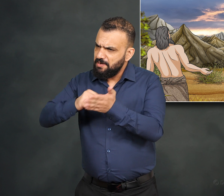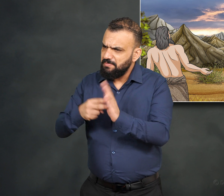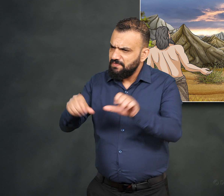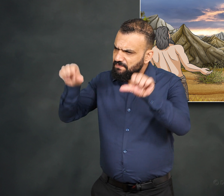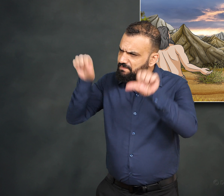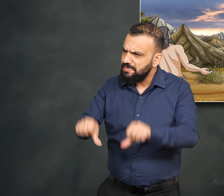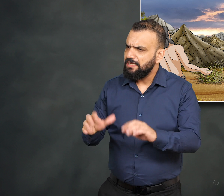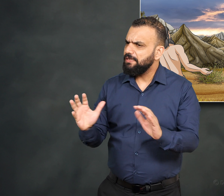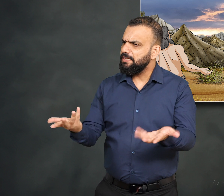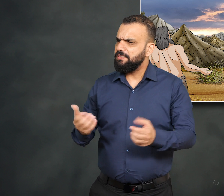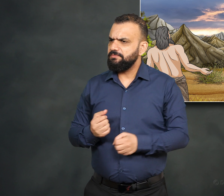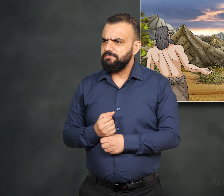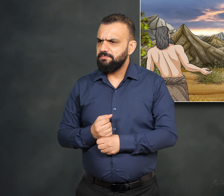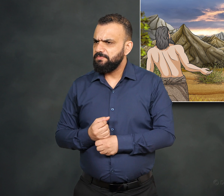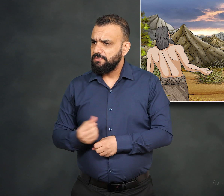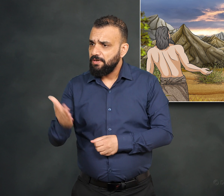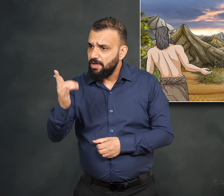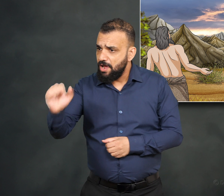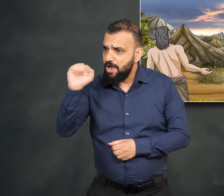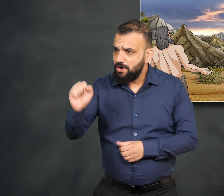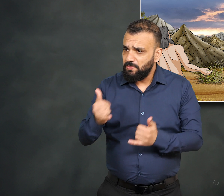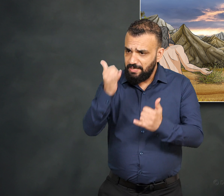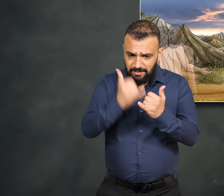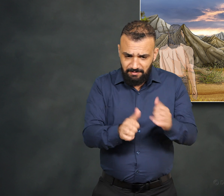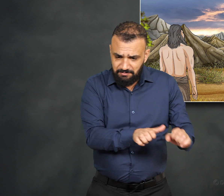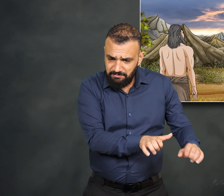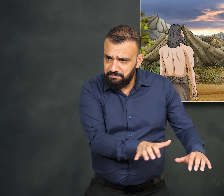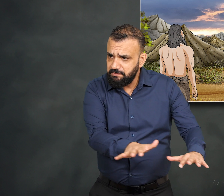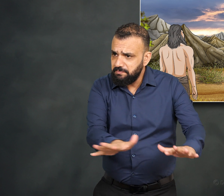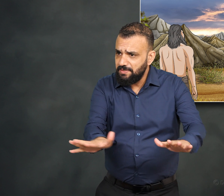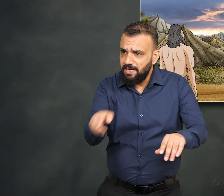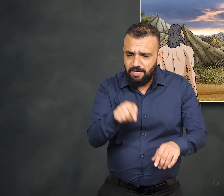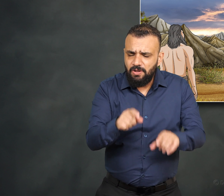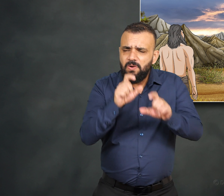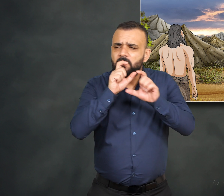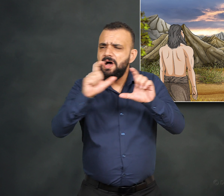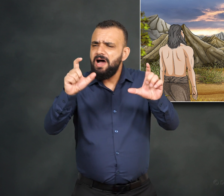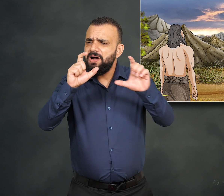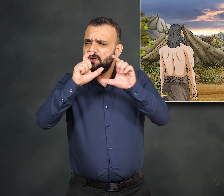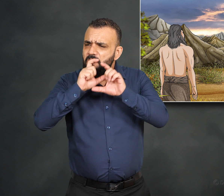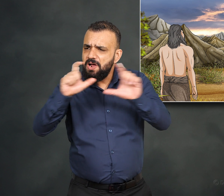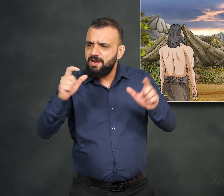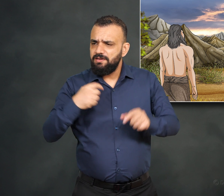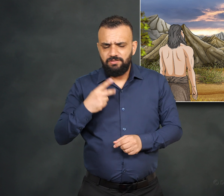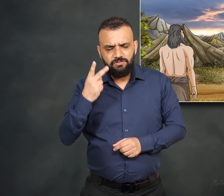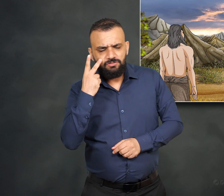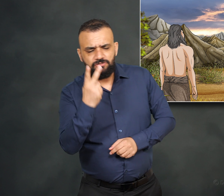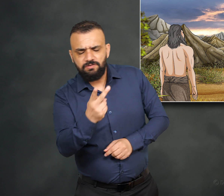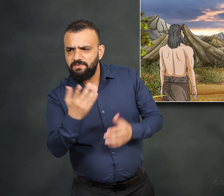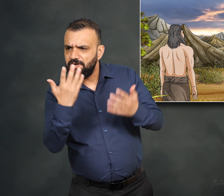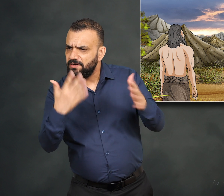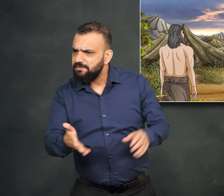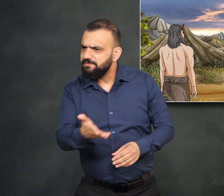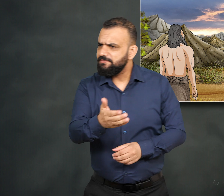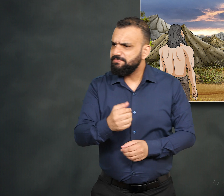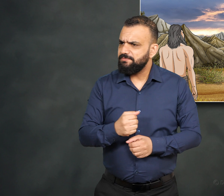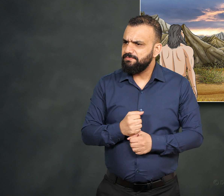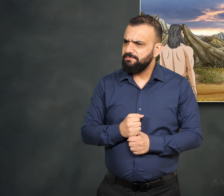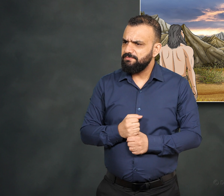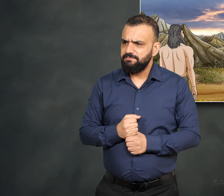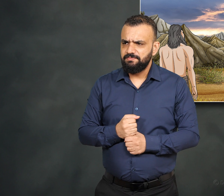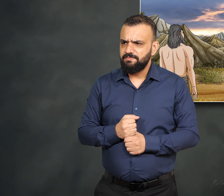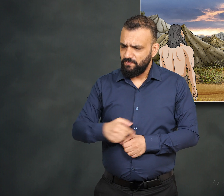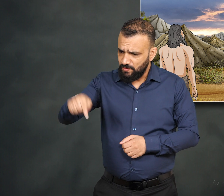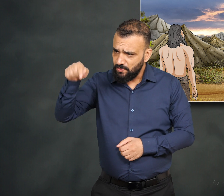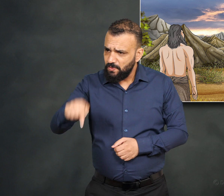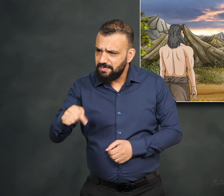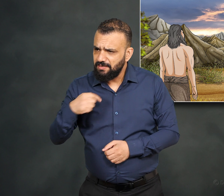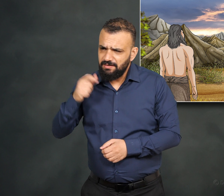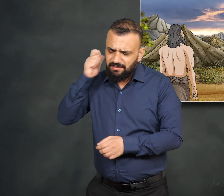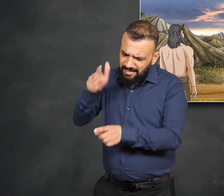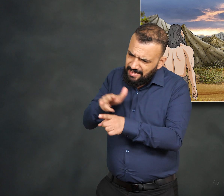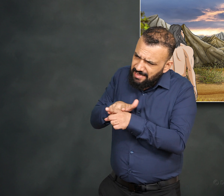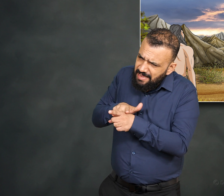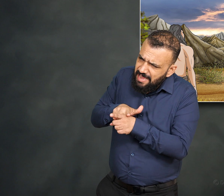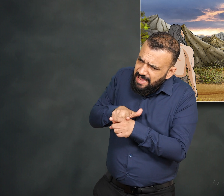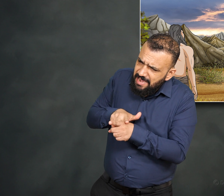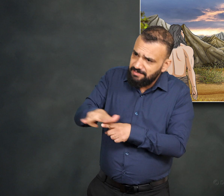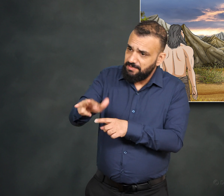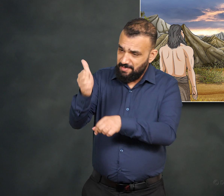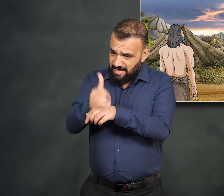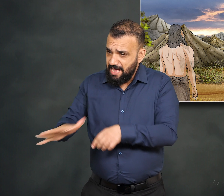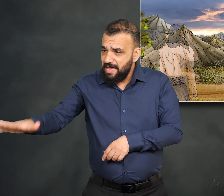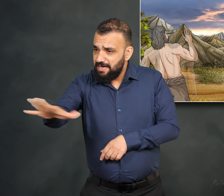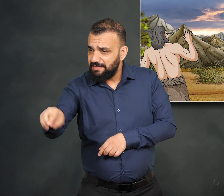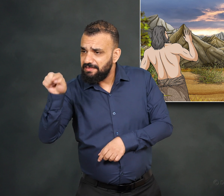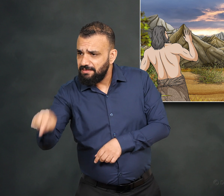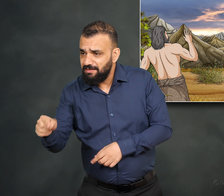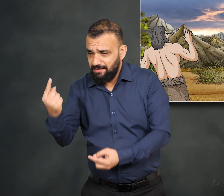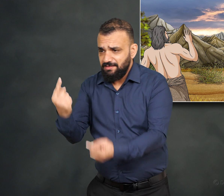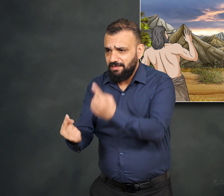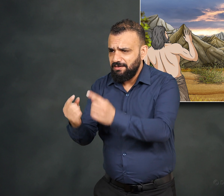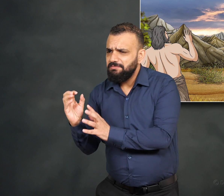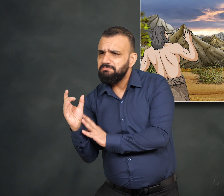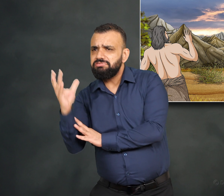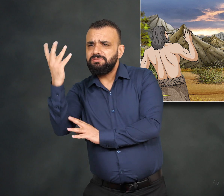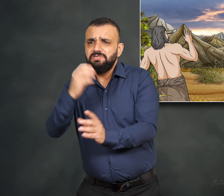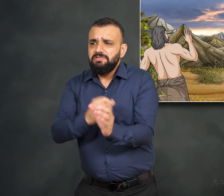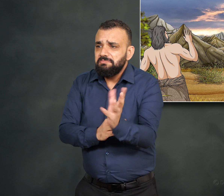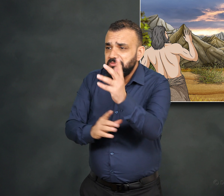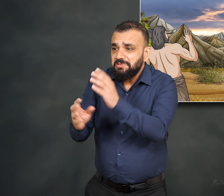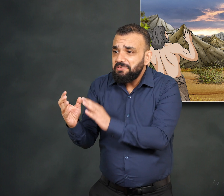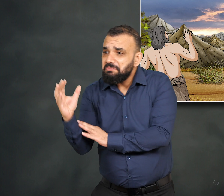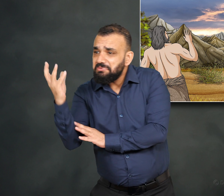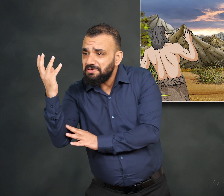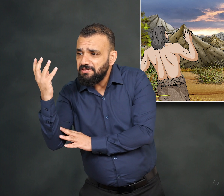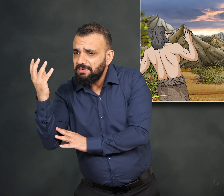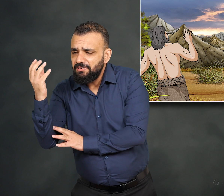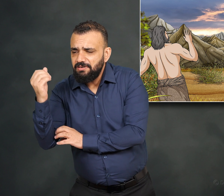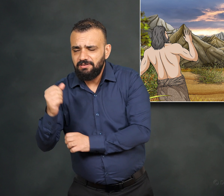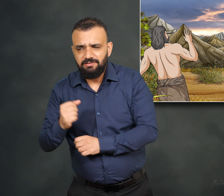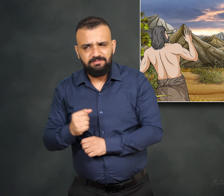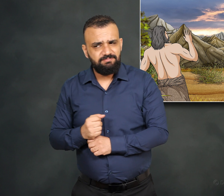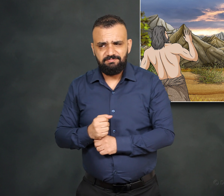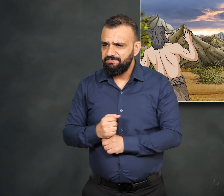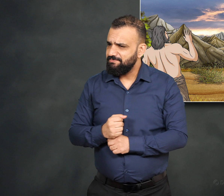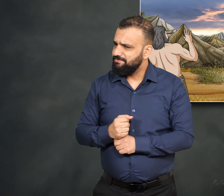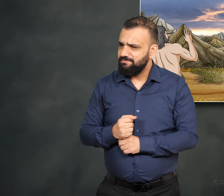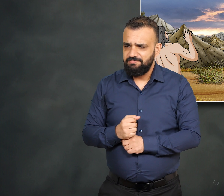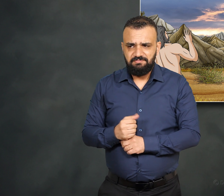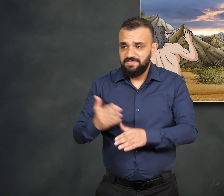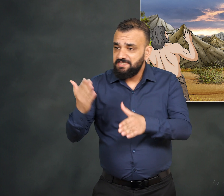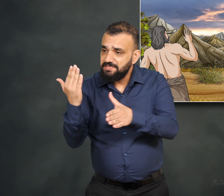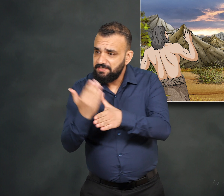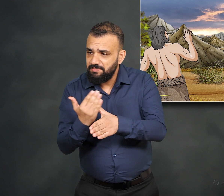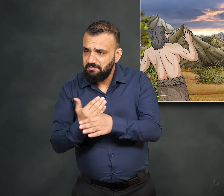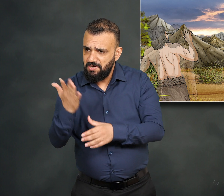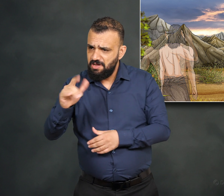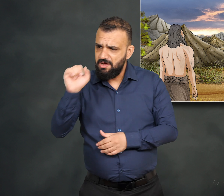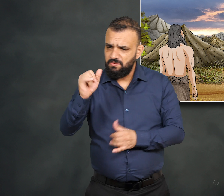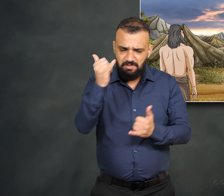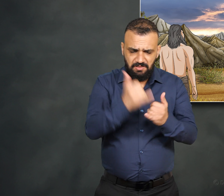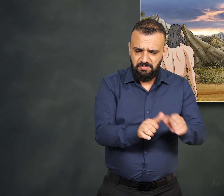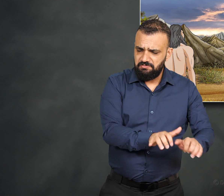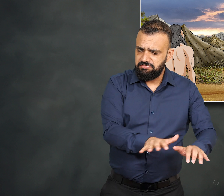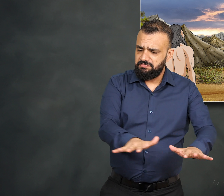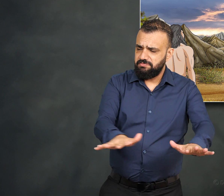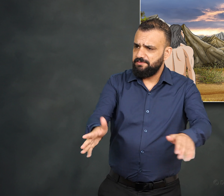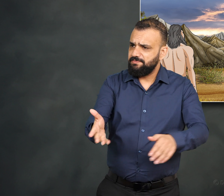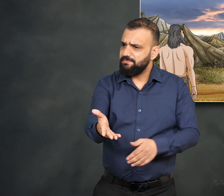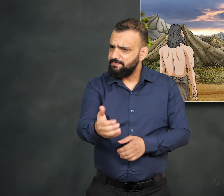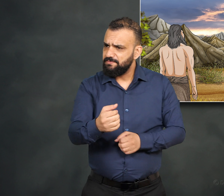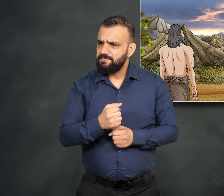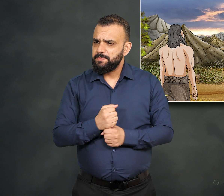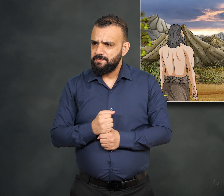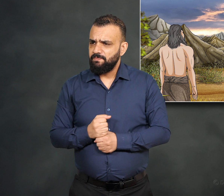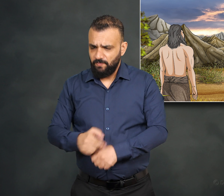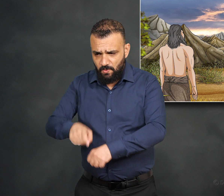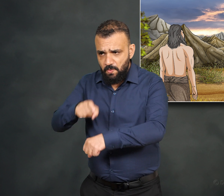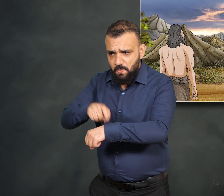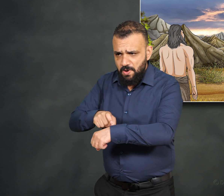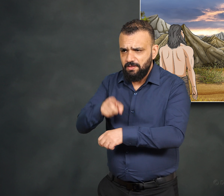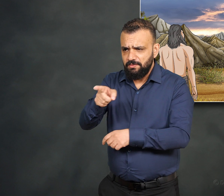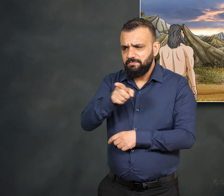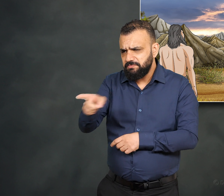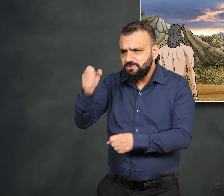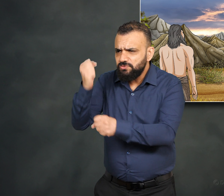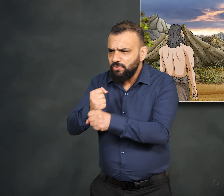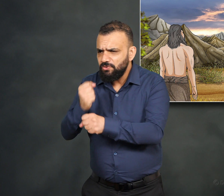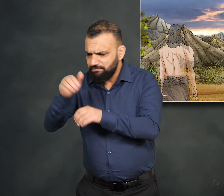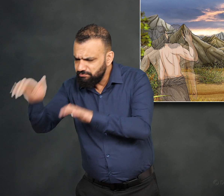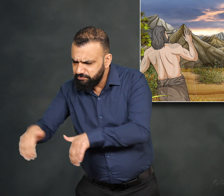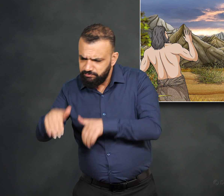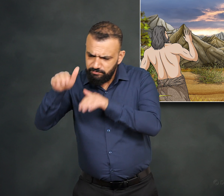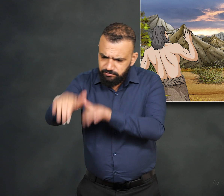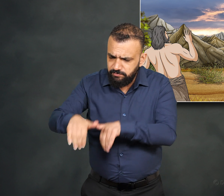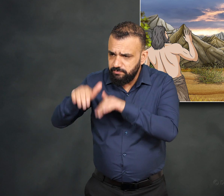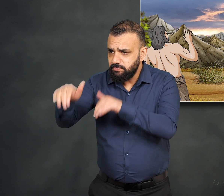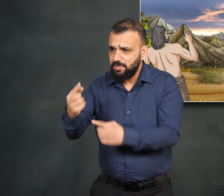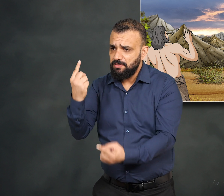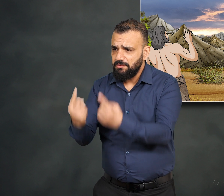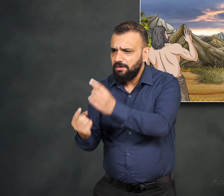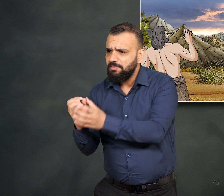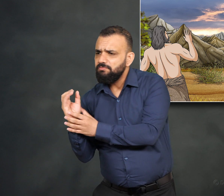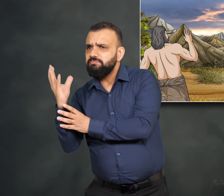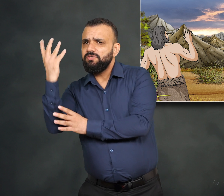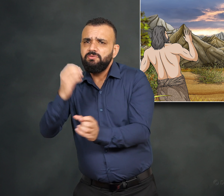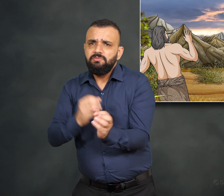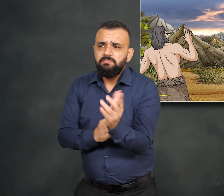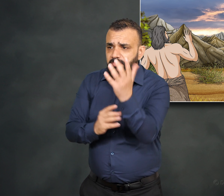“What have you done?” replied the LORD. “The voice of your brother’s blood cries out to Me from the ground. Now you are cursed and banished from the ground, which has opened its mouth to receive your brother’s blood from your hand.